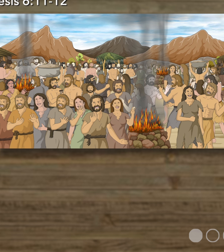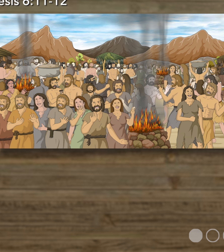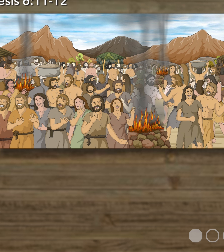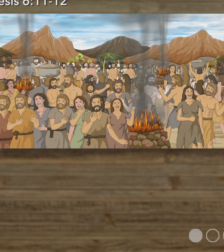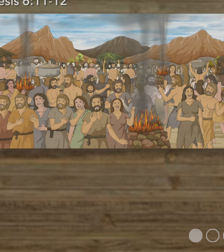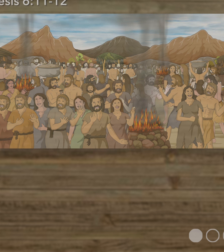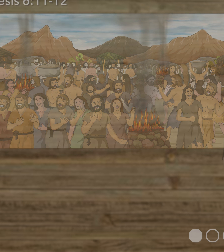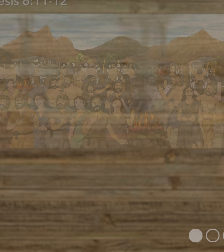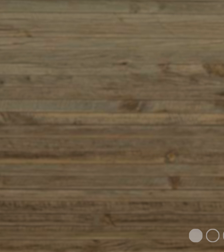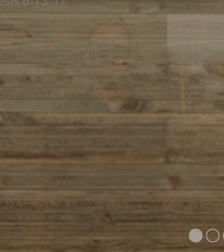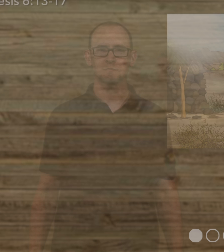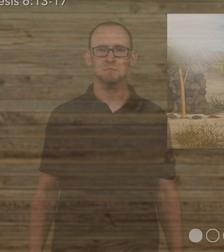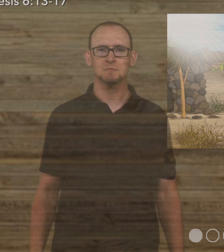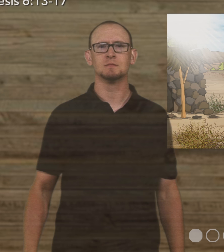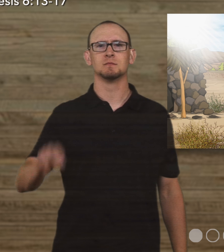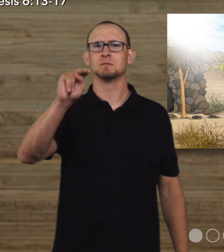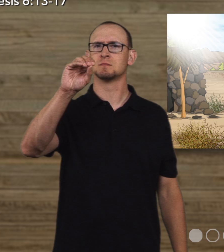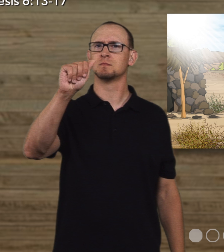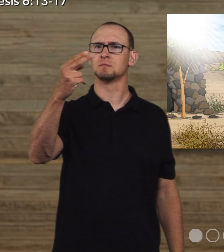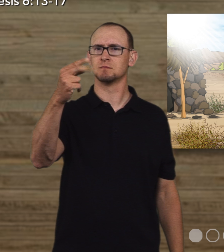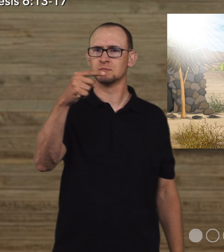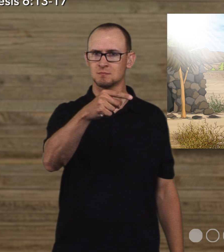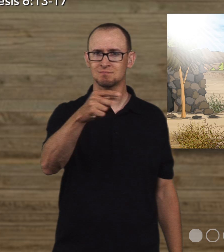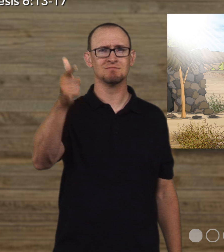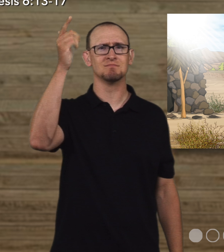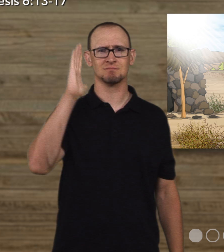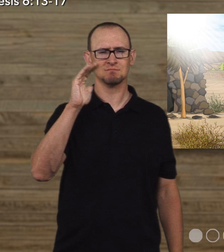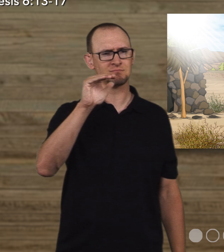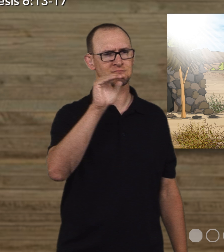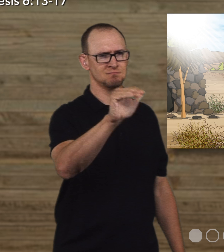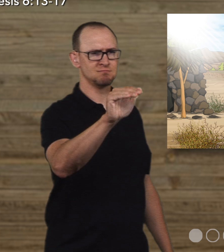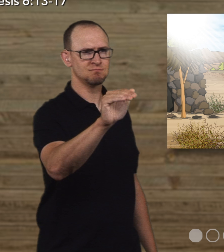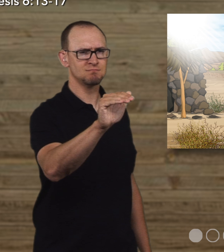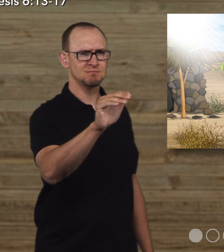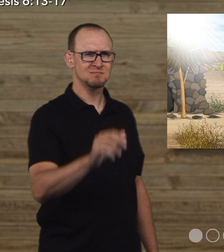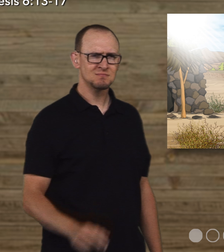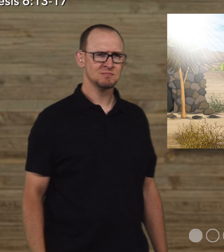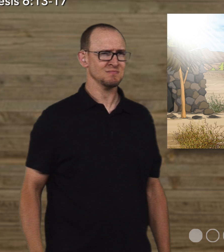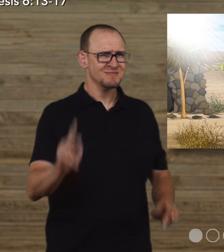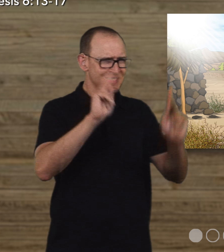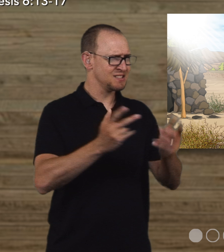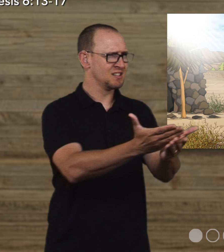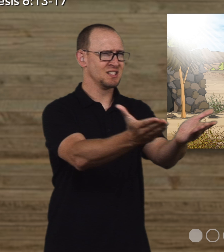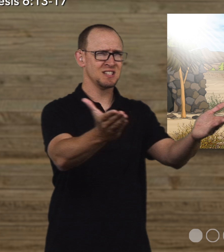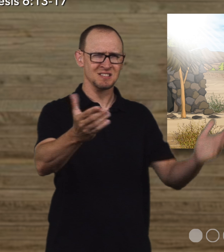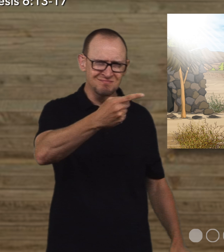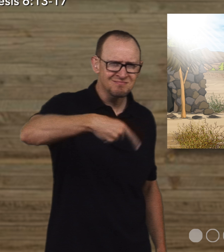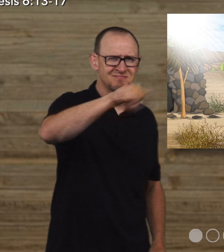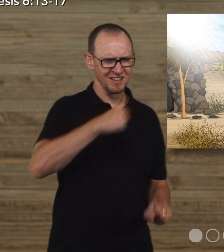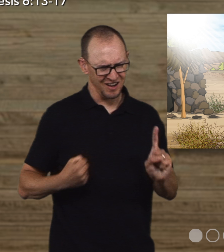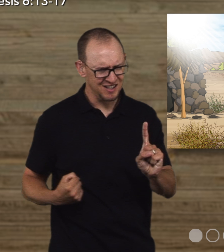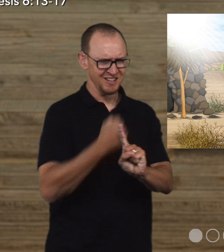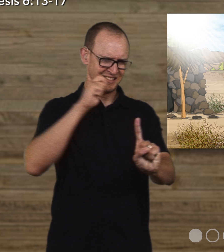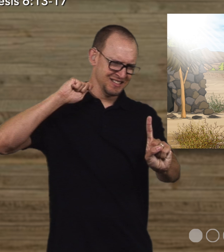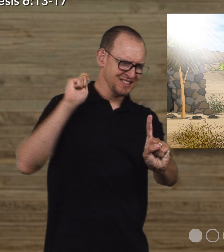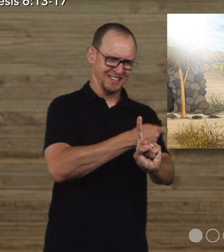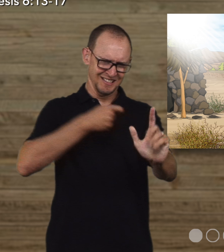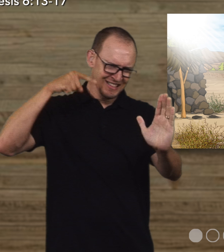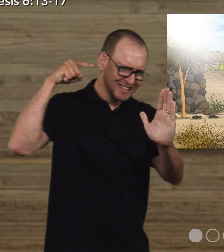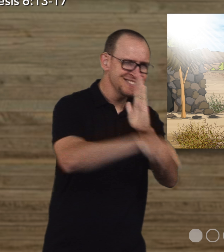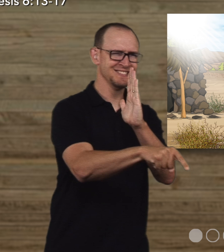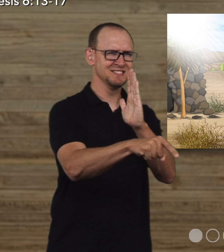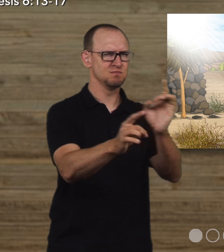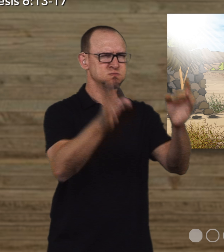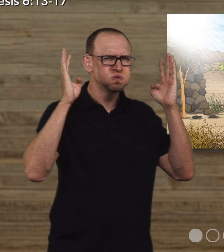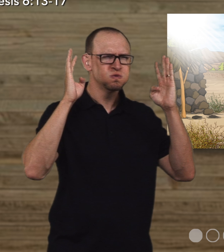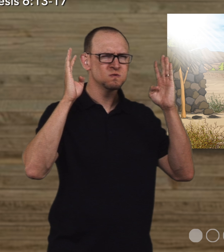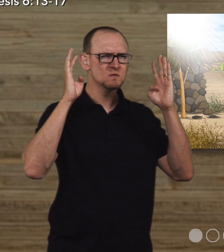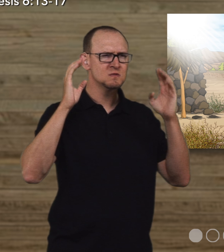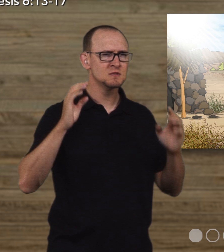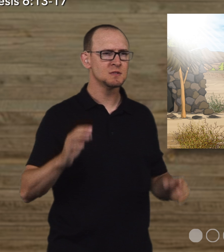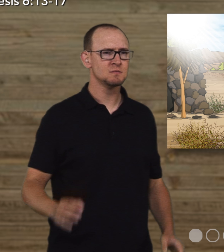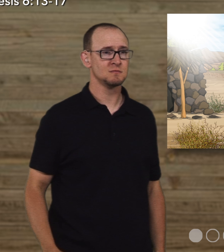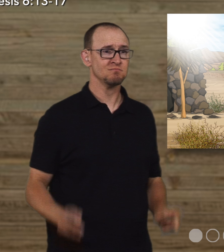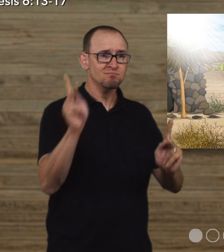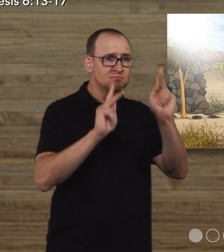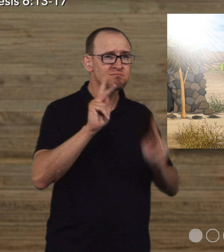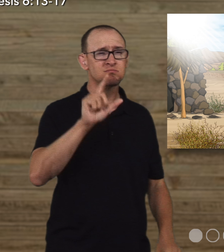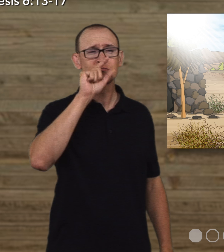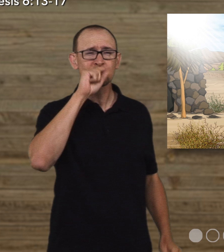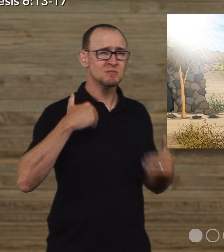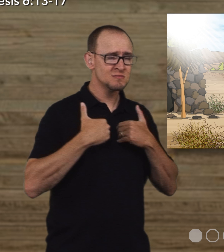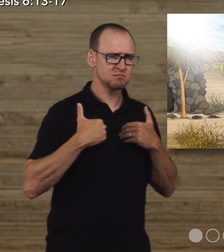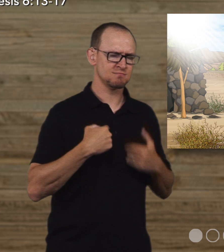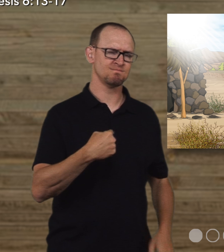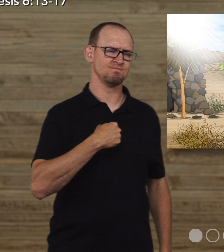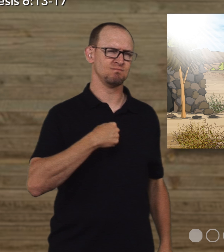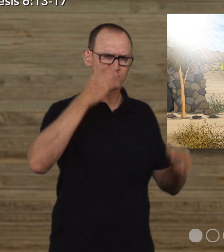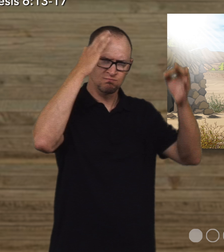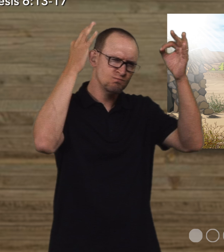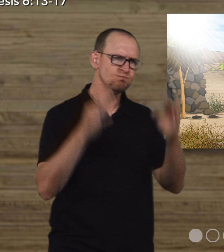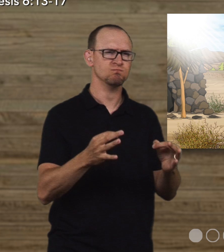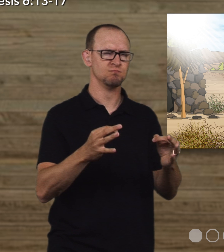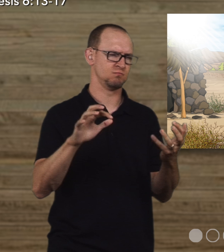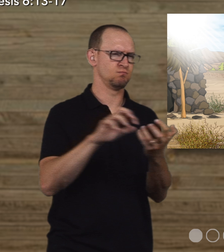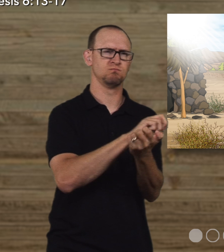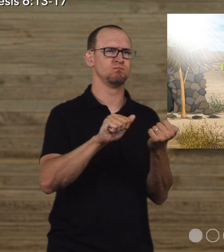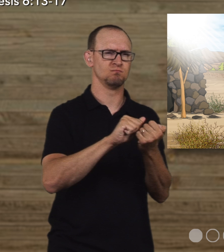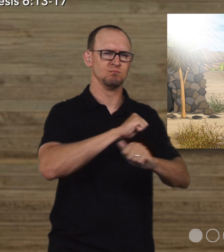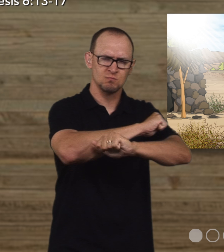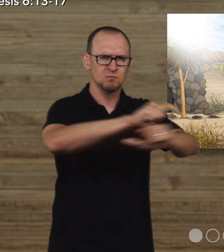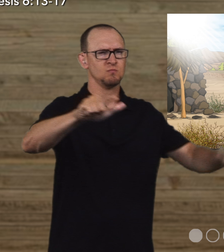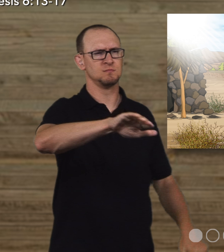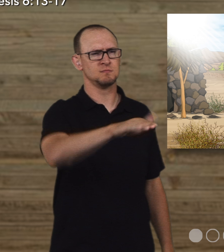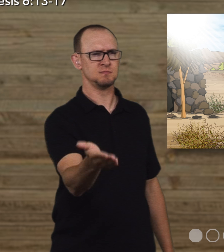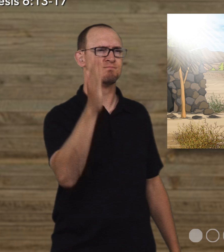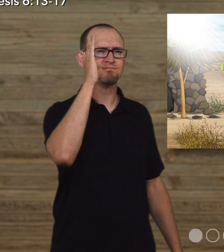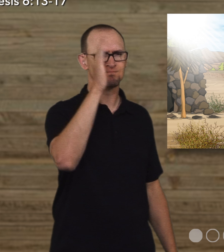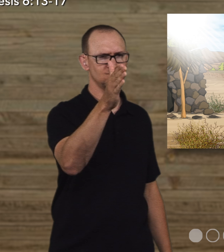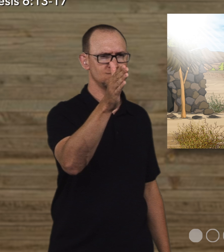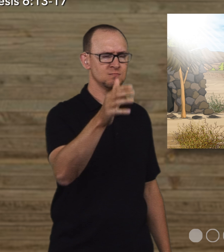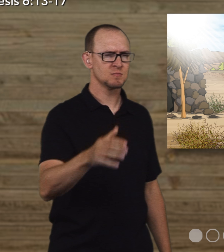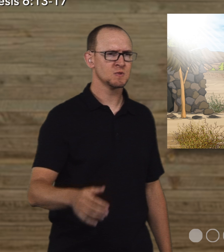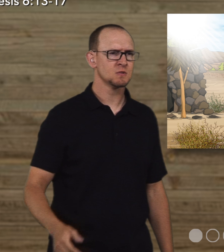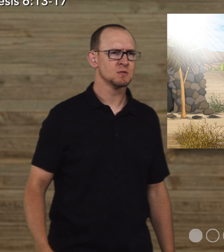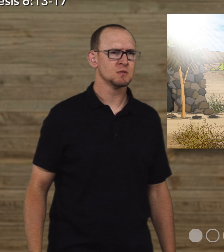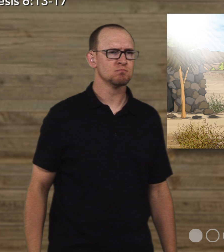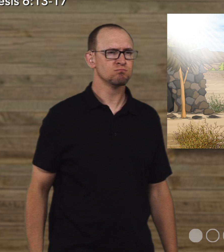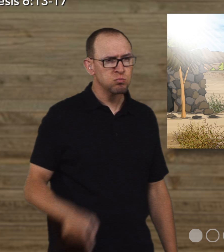Then God said to Noah, “The end of all living creatures has come before Me, because through them the earth is full of violence.